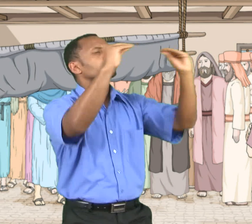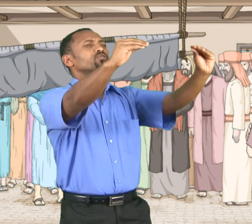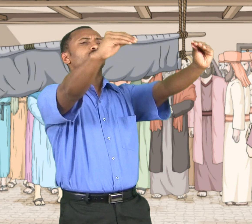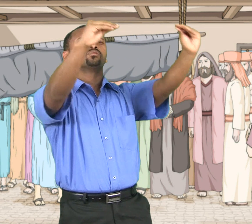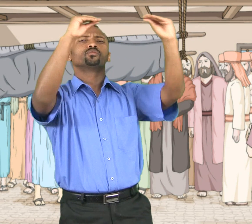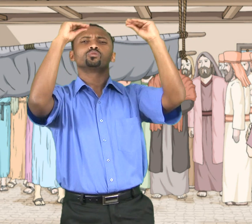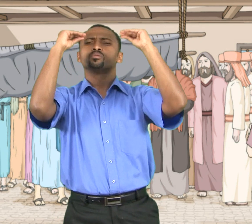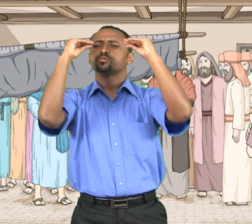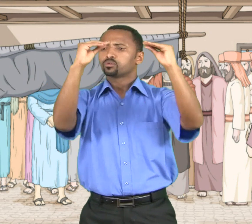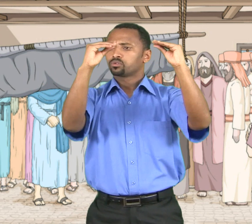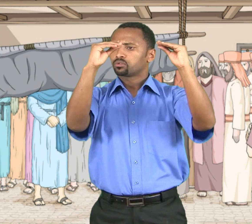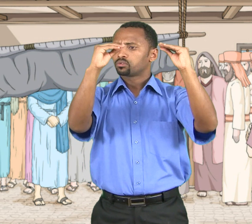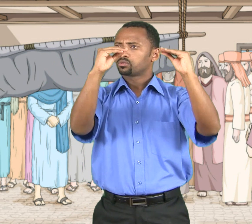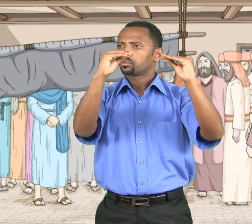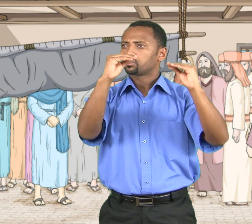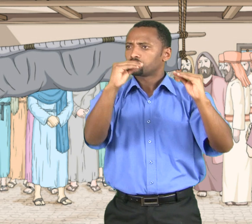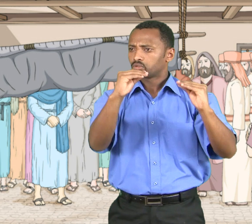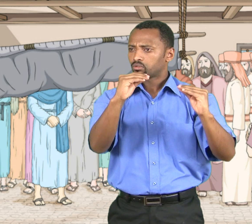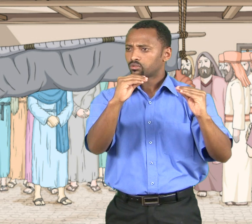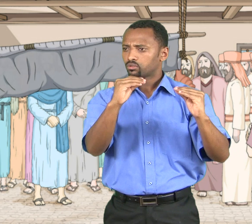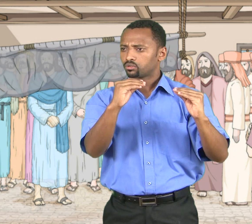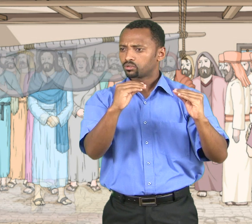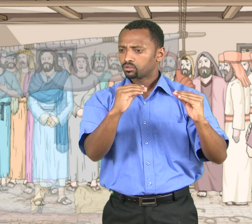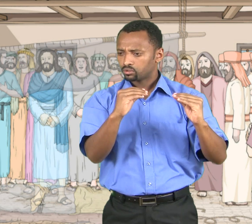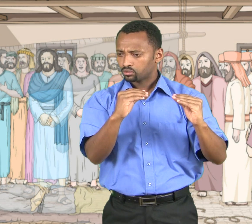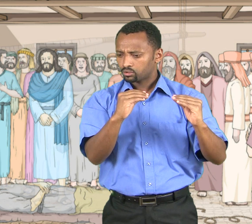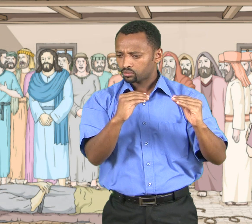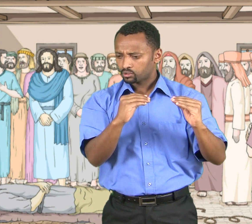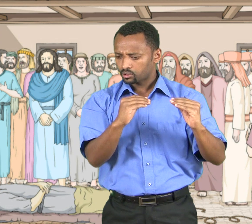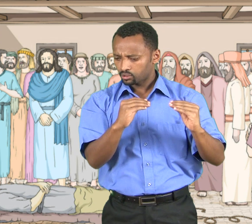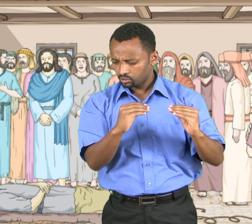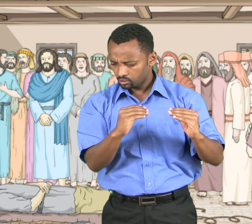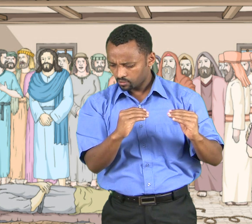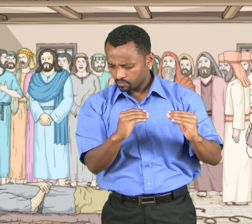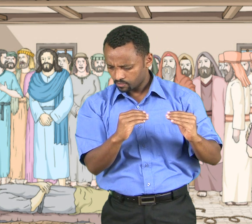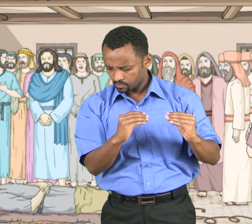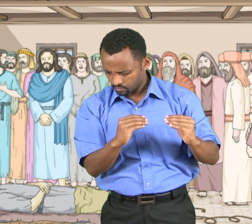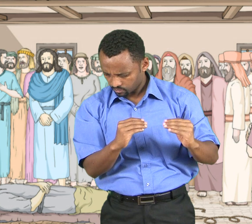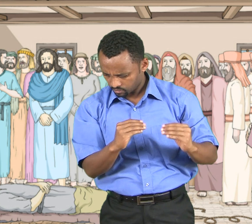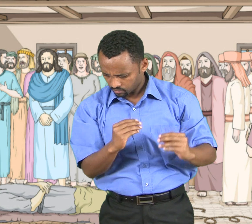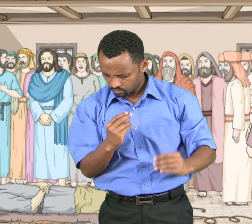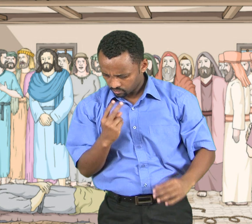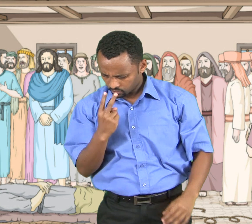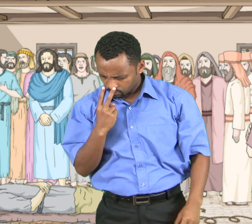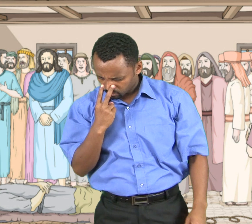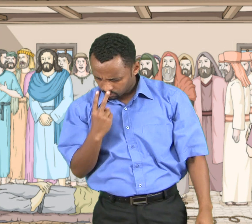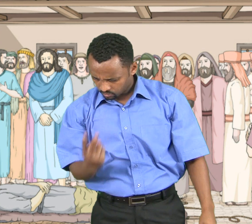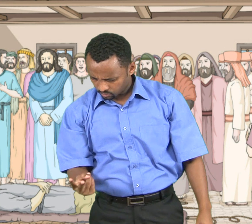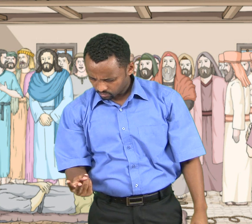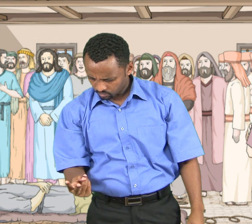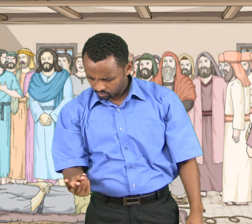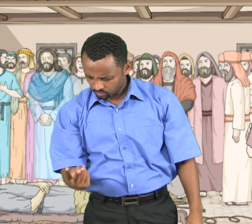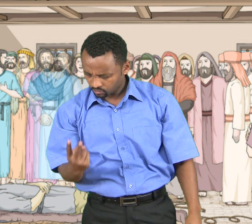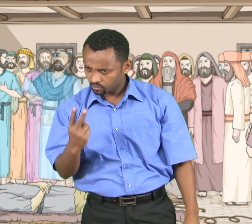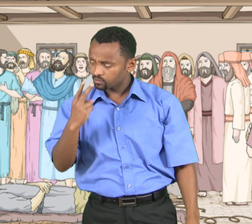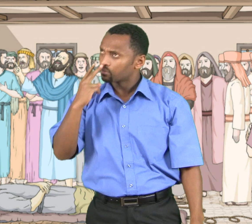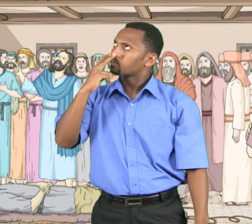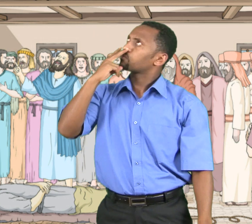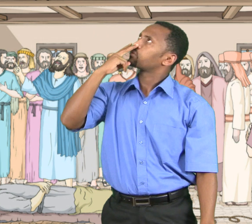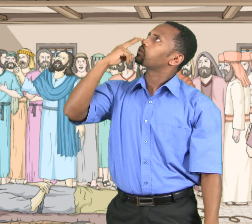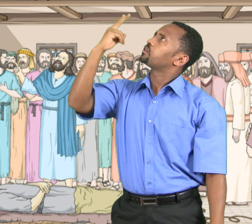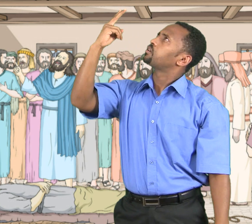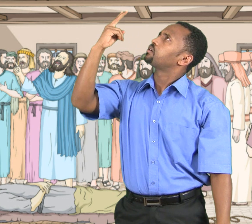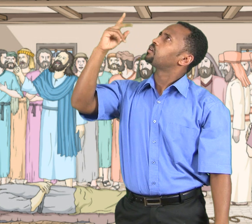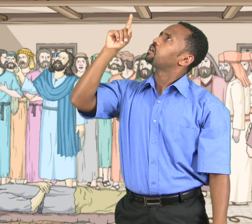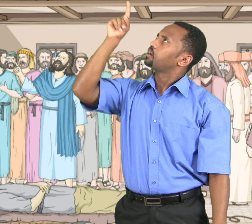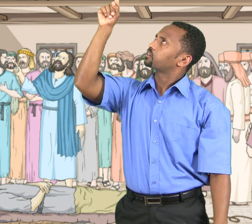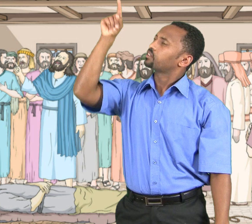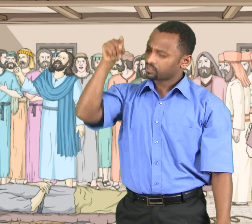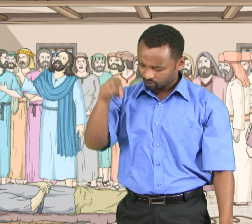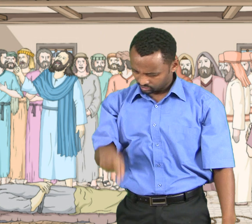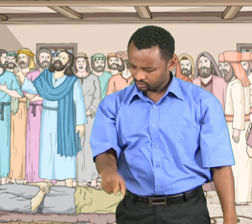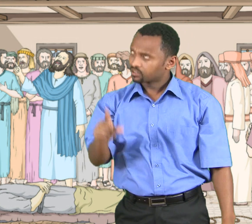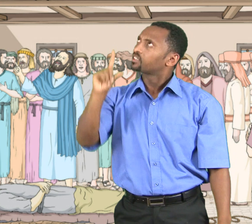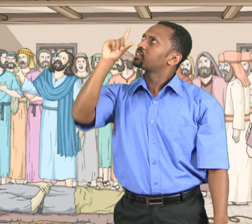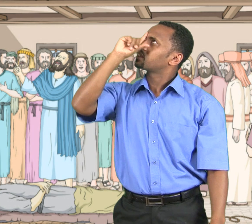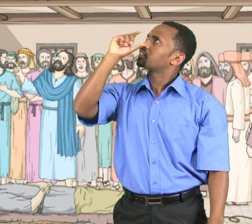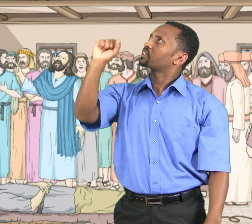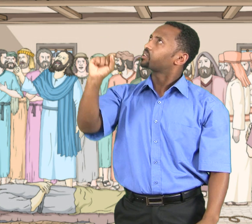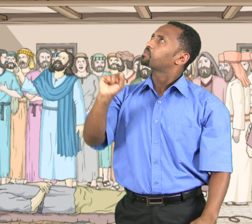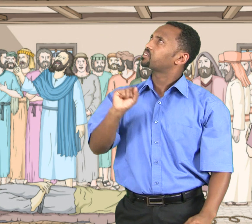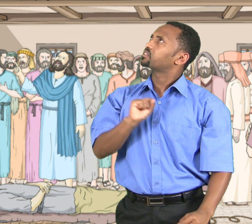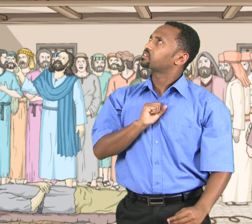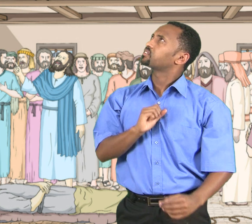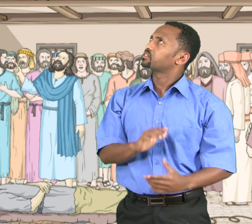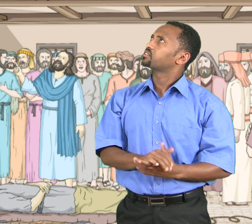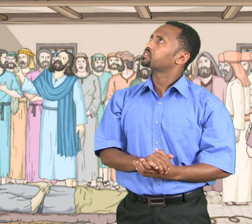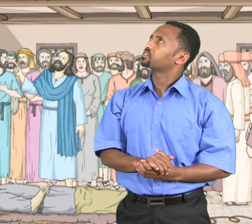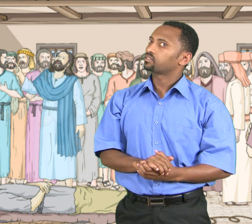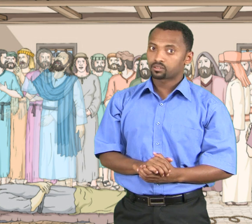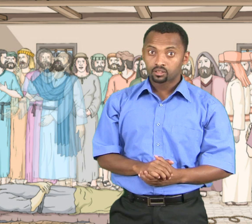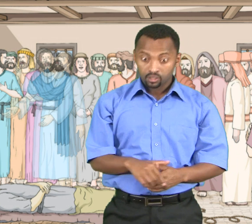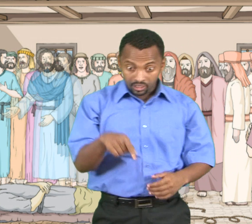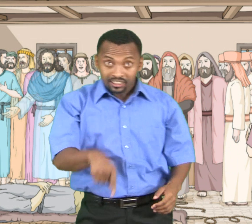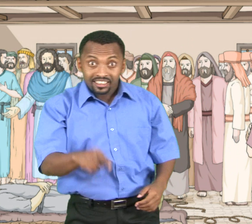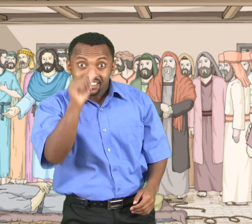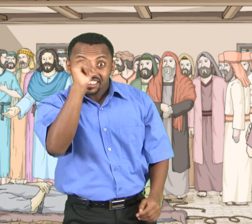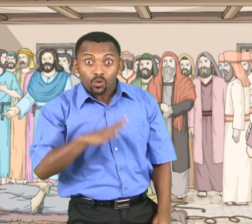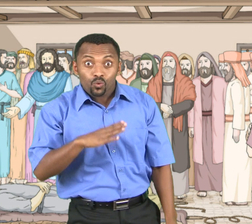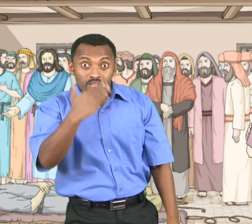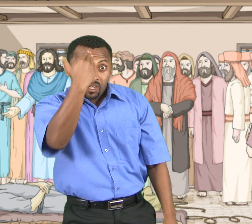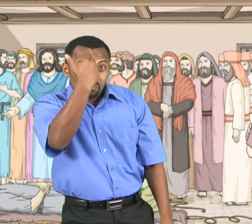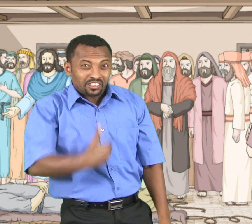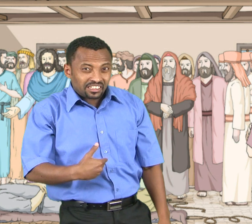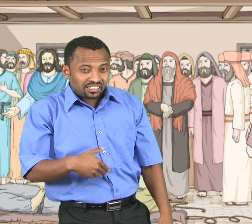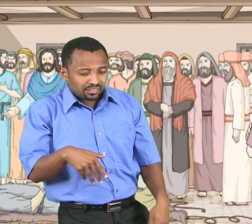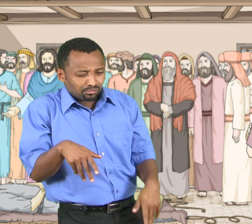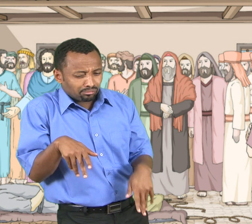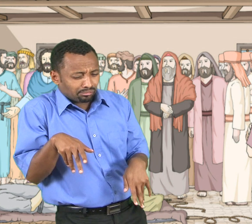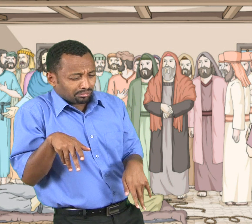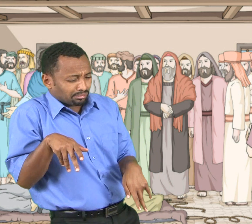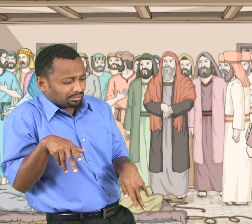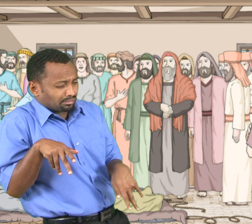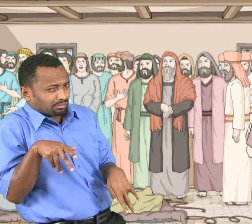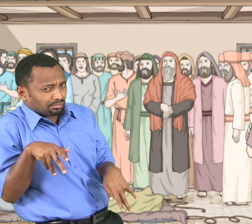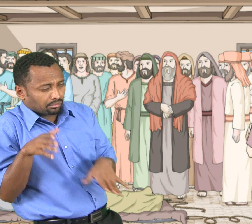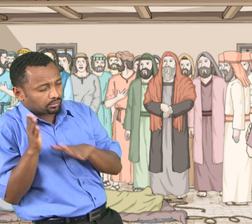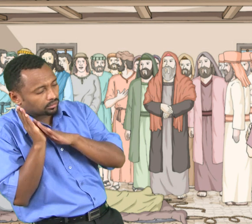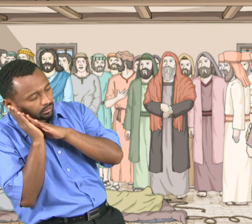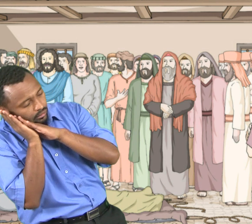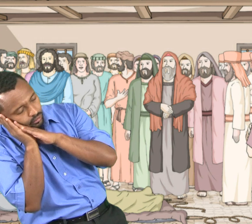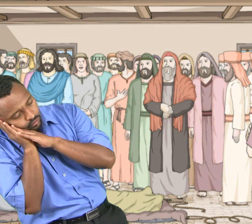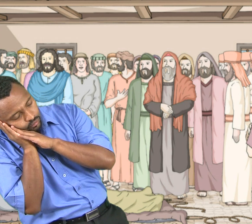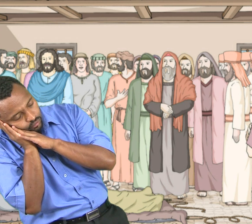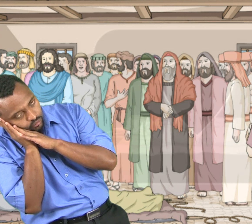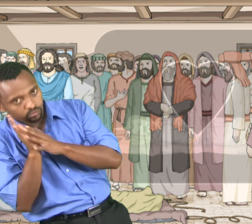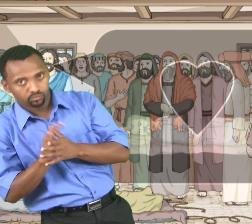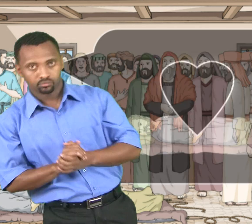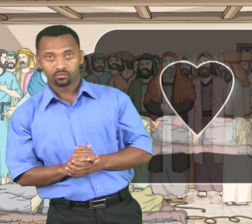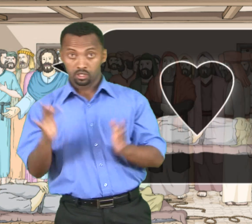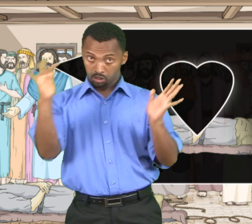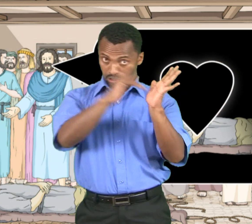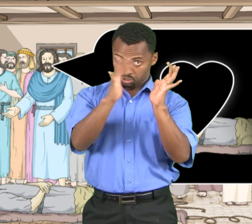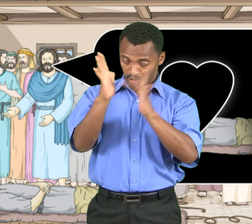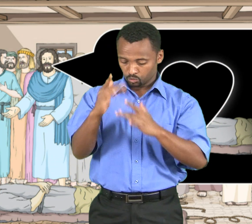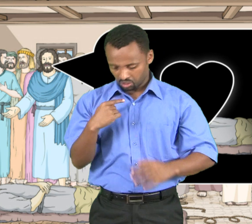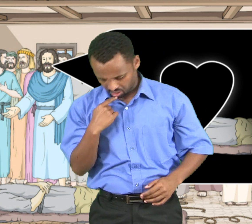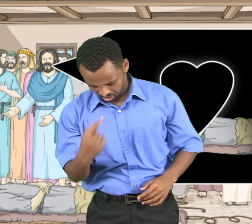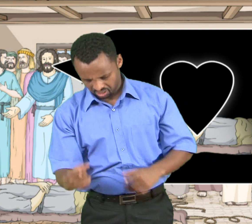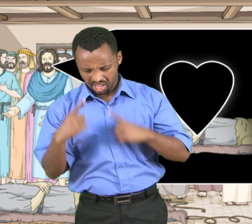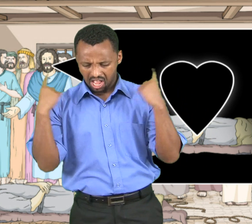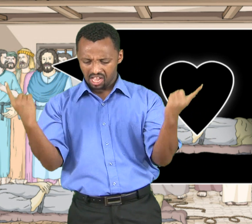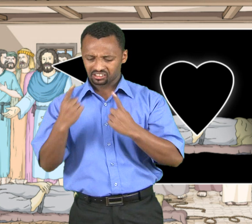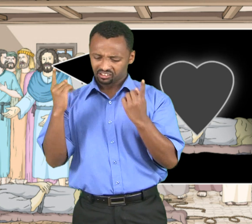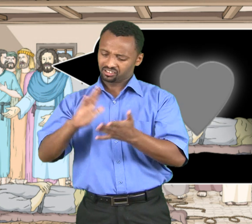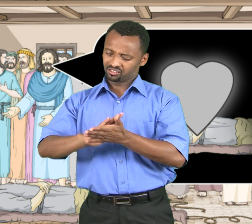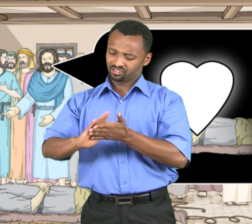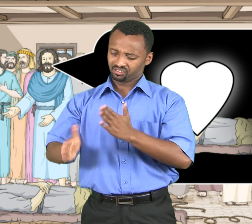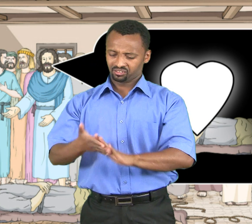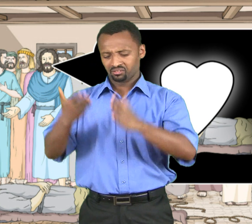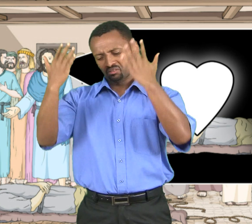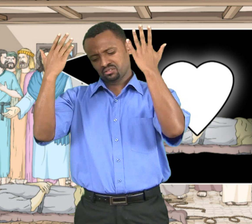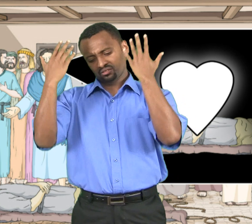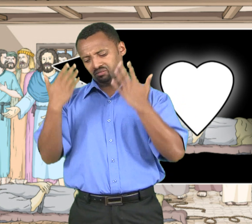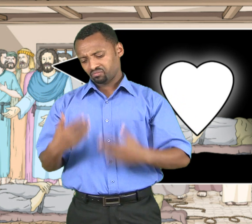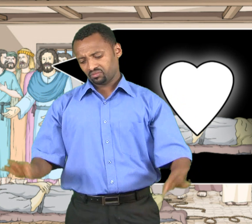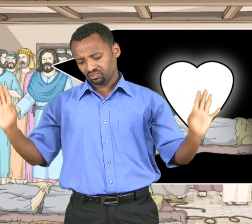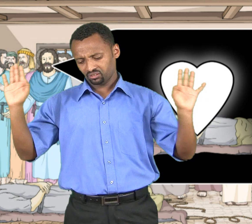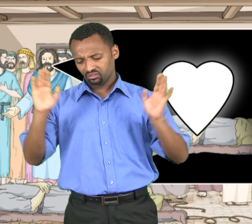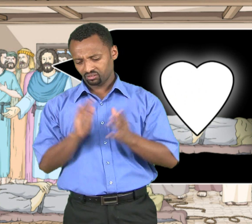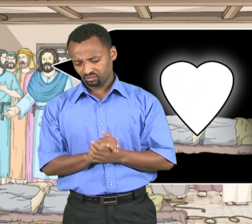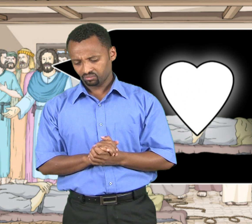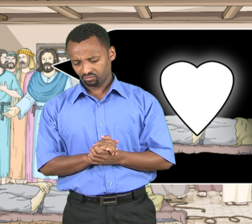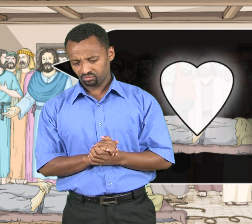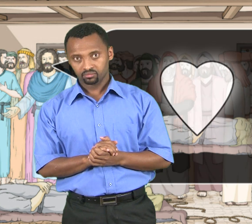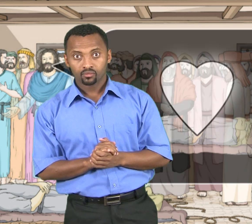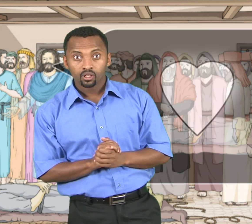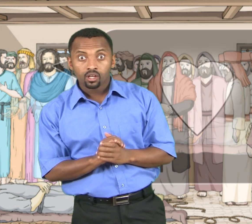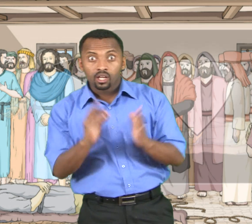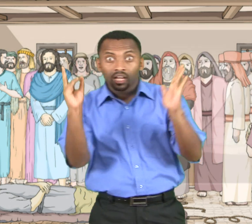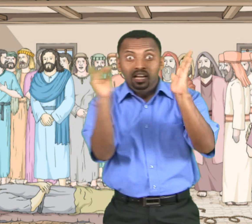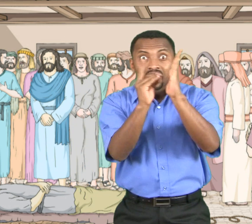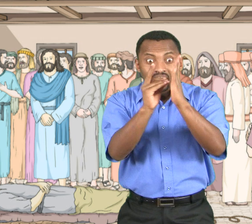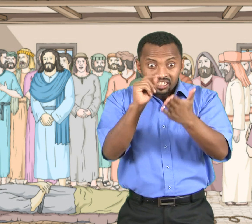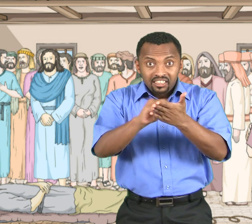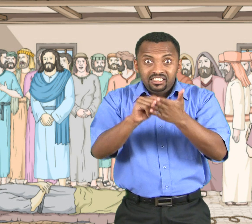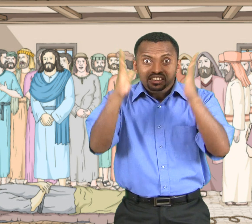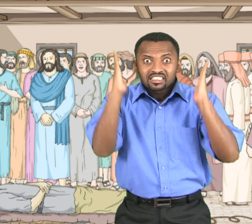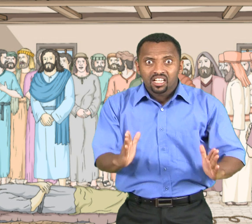When Jesus saw their faith, He said to the paralytic, “Son, your sins are forgiven.”